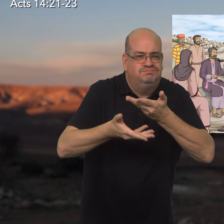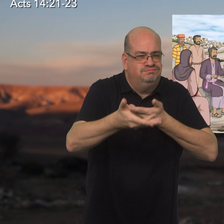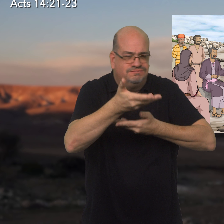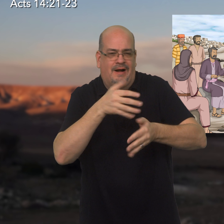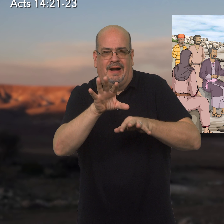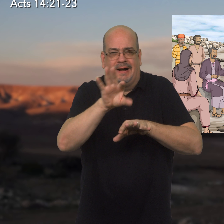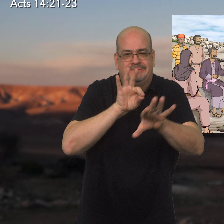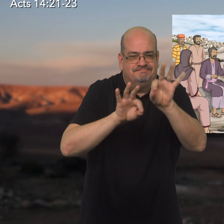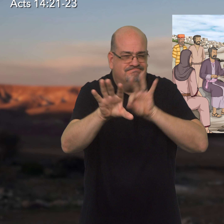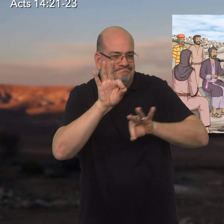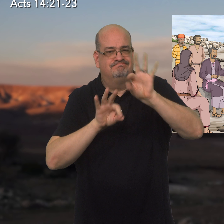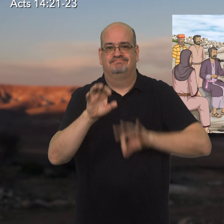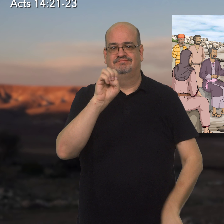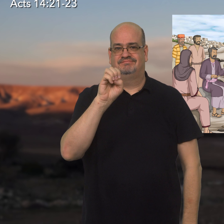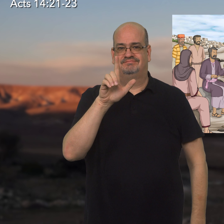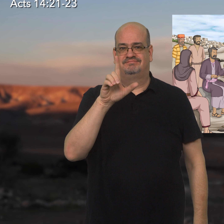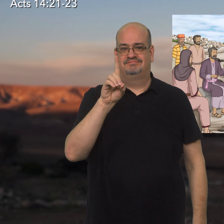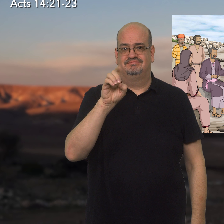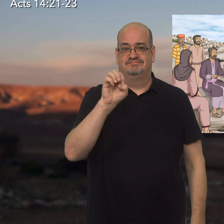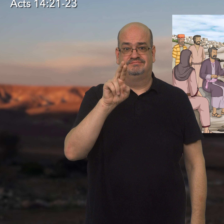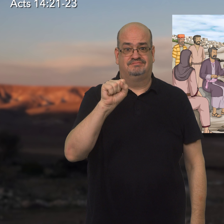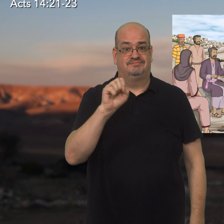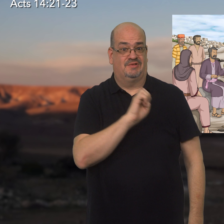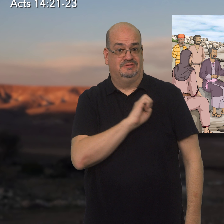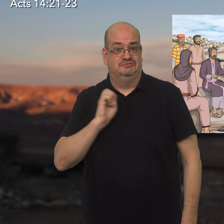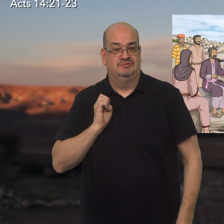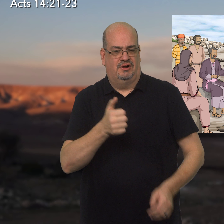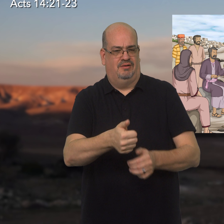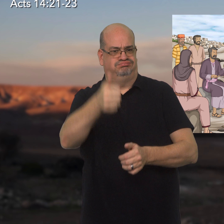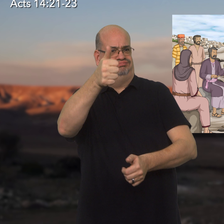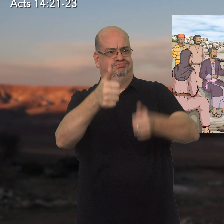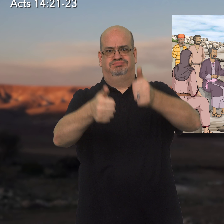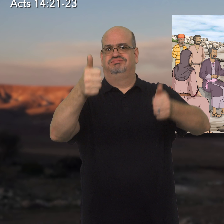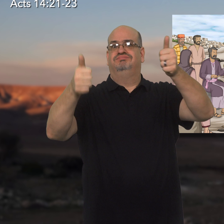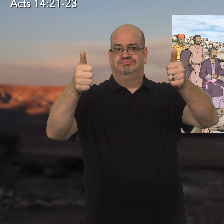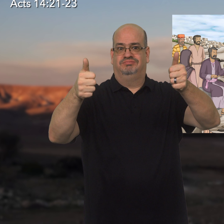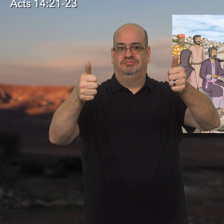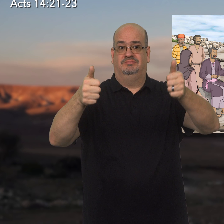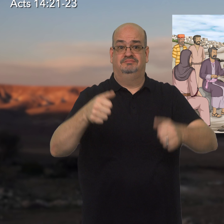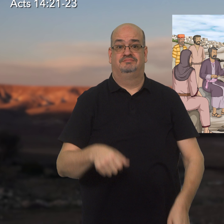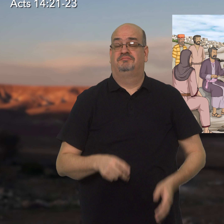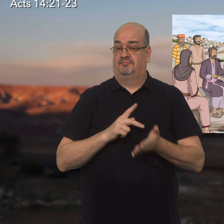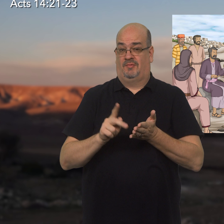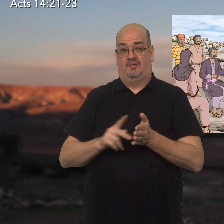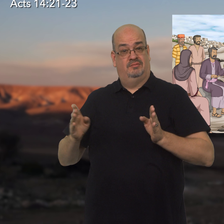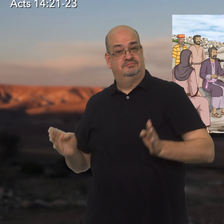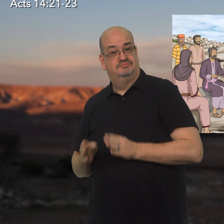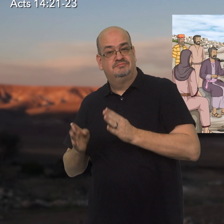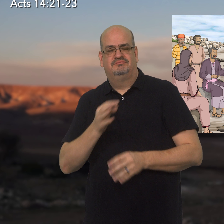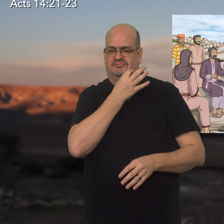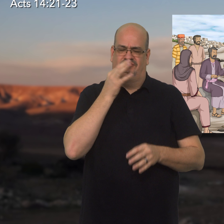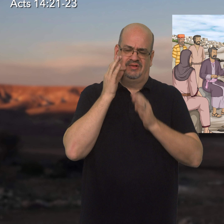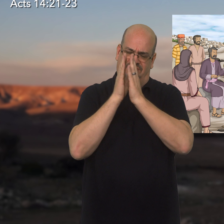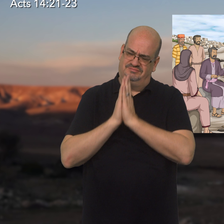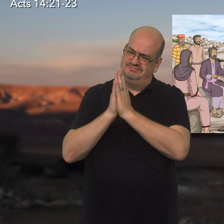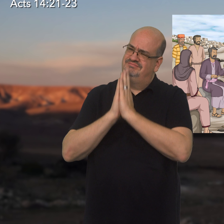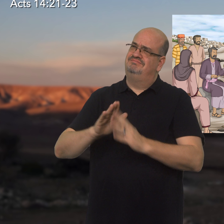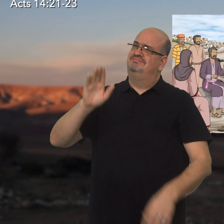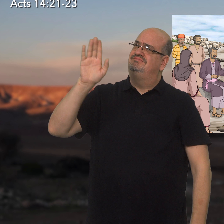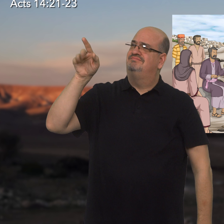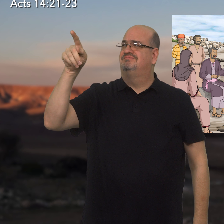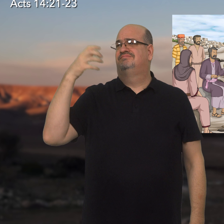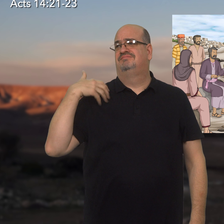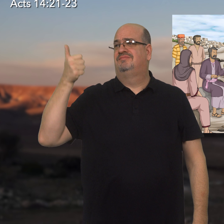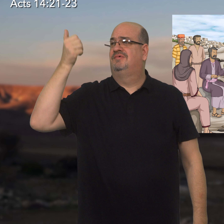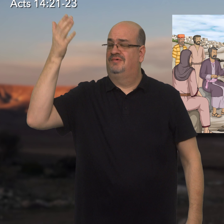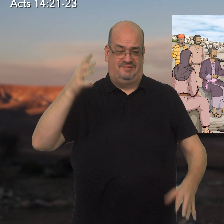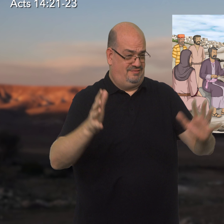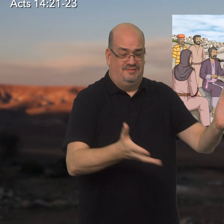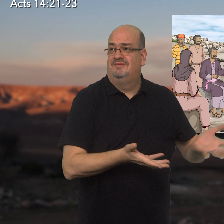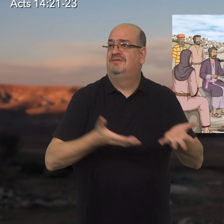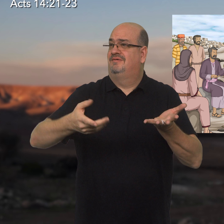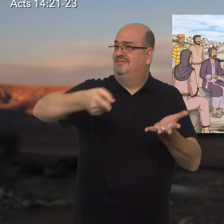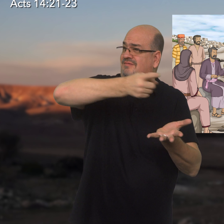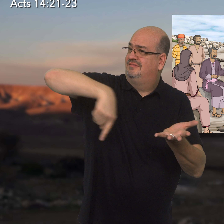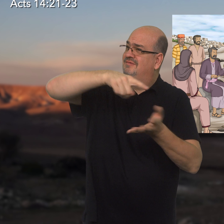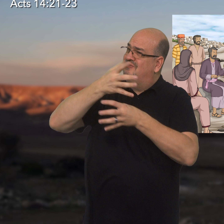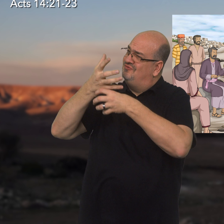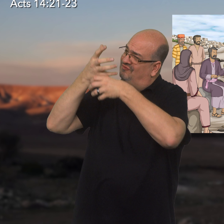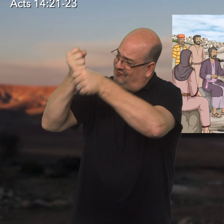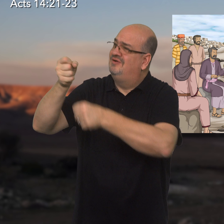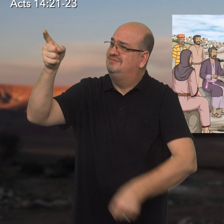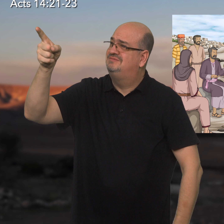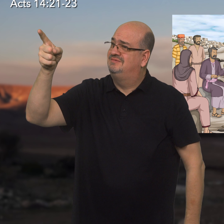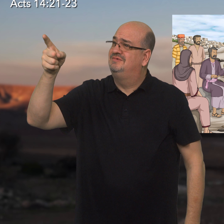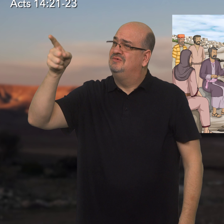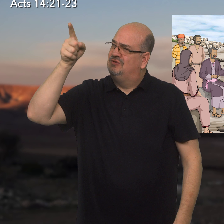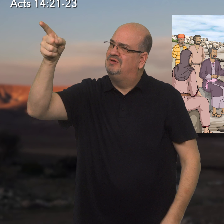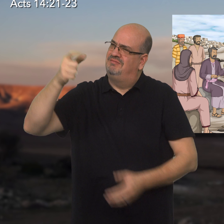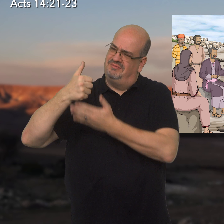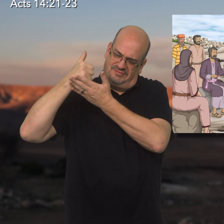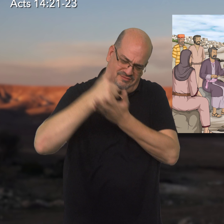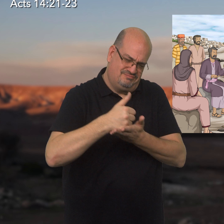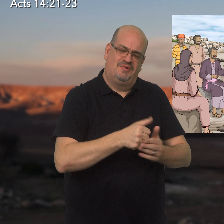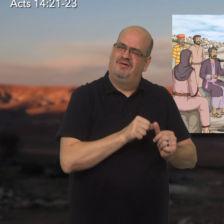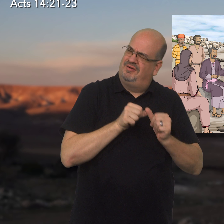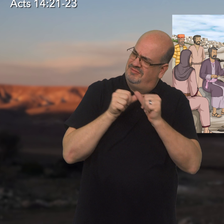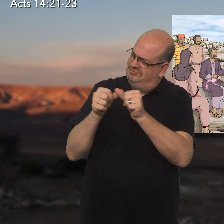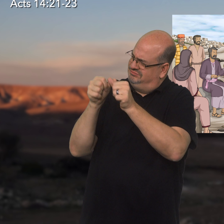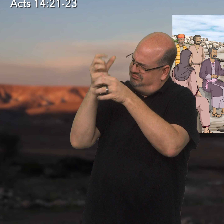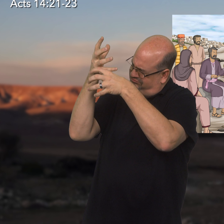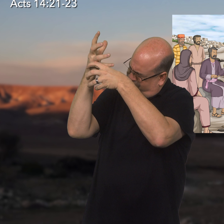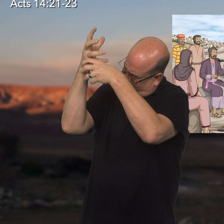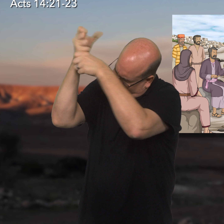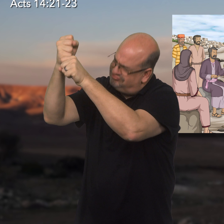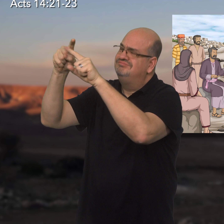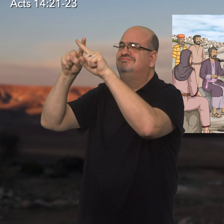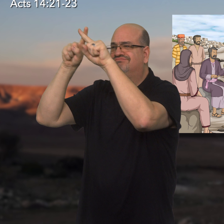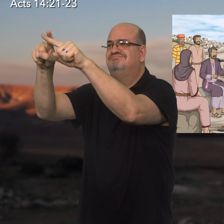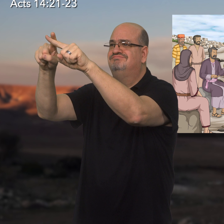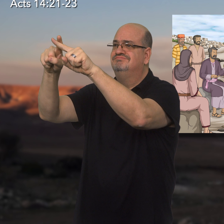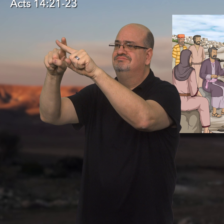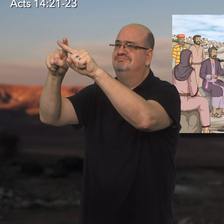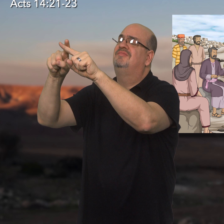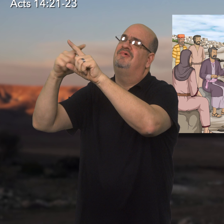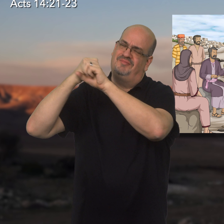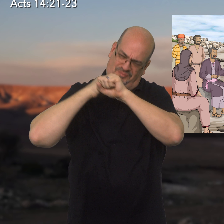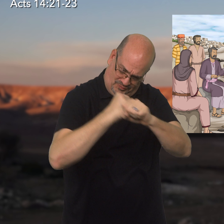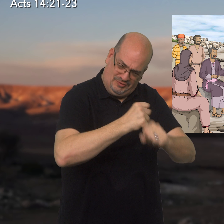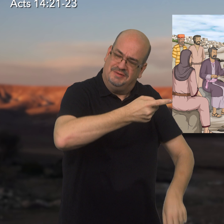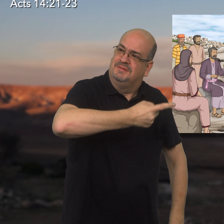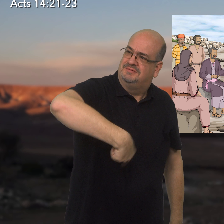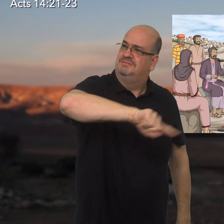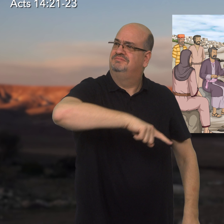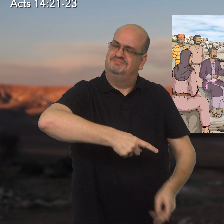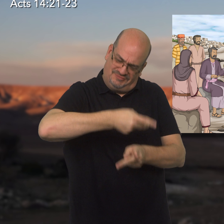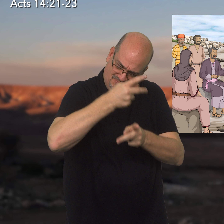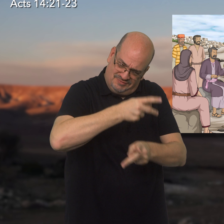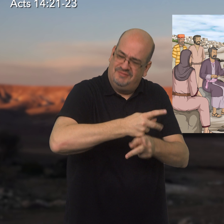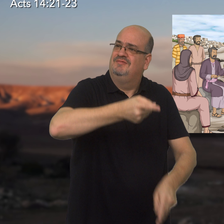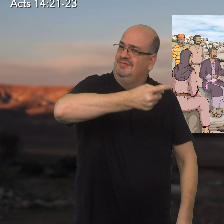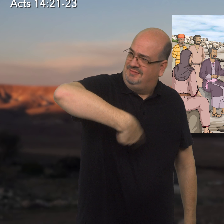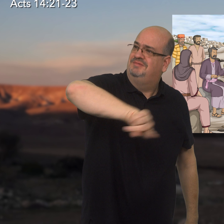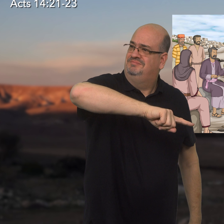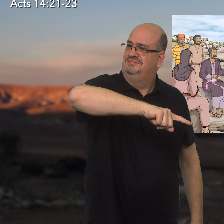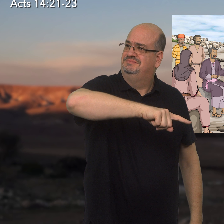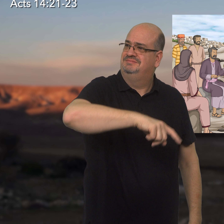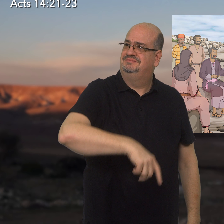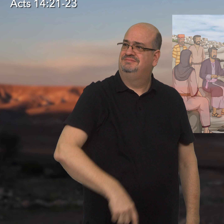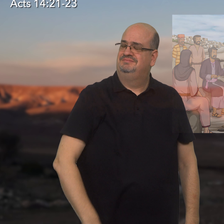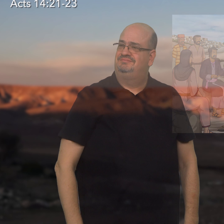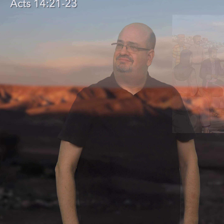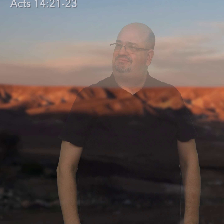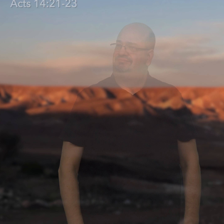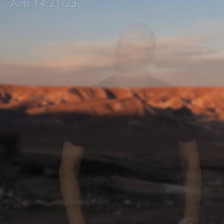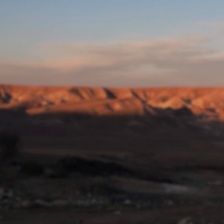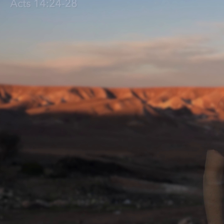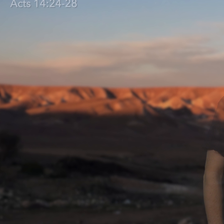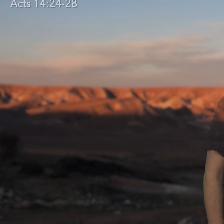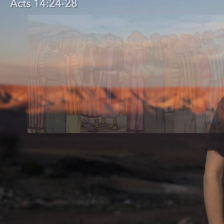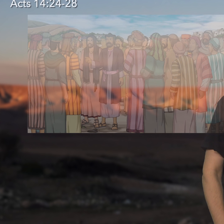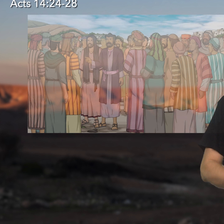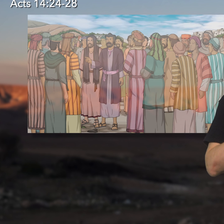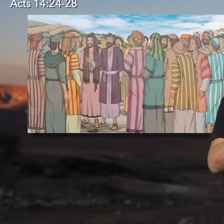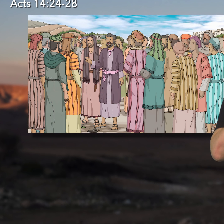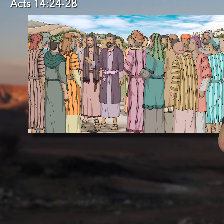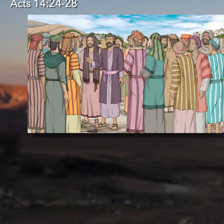Paul and Barnabas appointed elders for them in each church, praying and fasting as they entrusted them to the Lord, in whom they had believed.